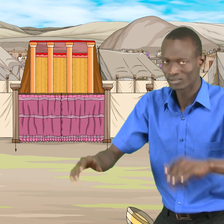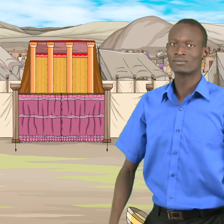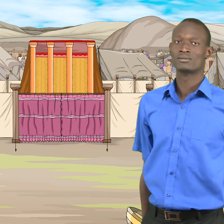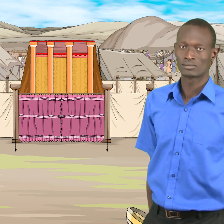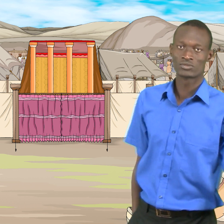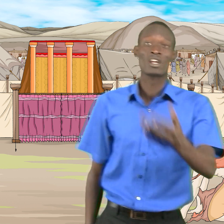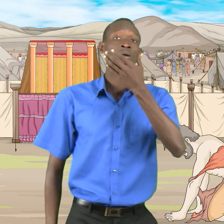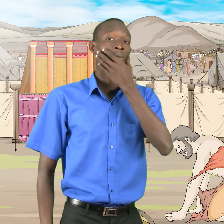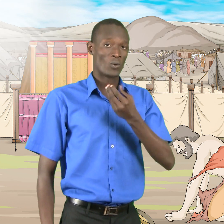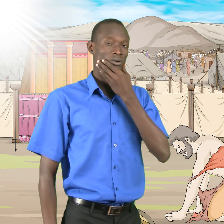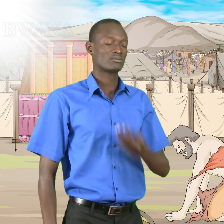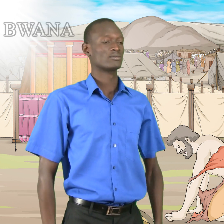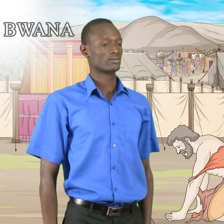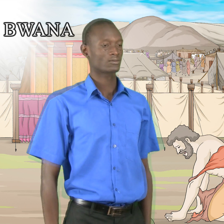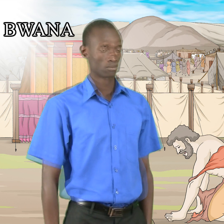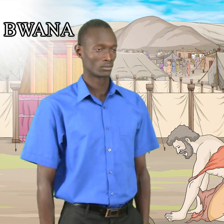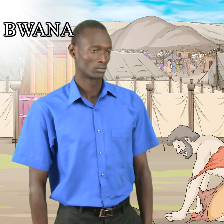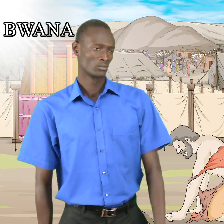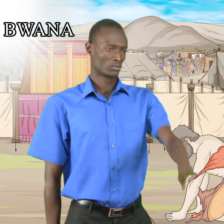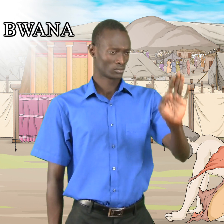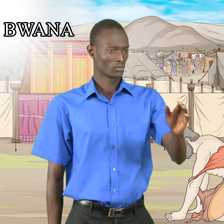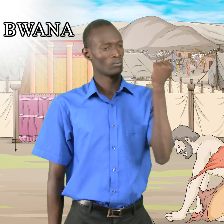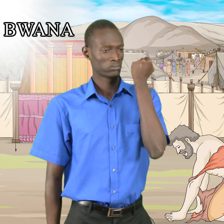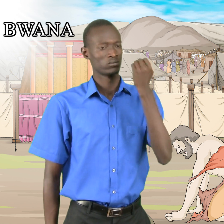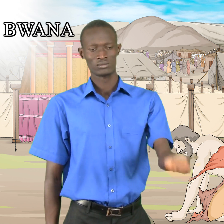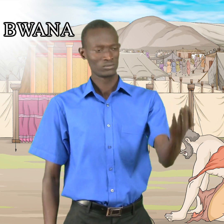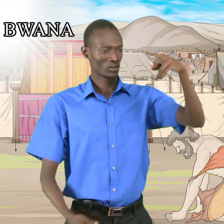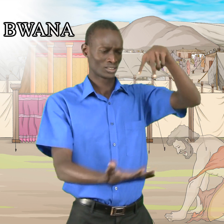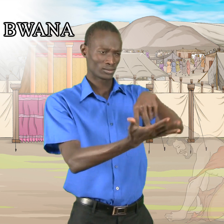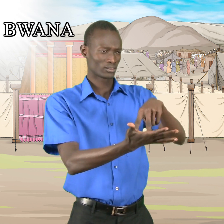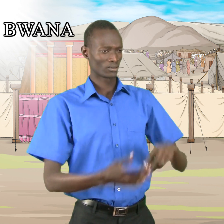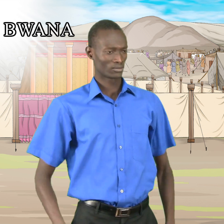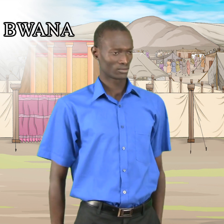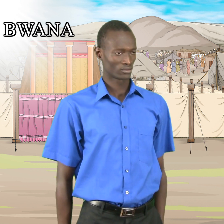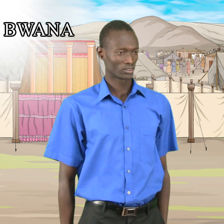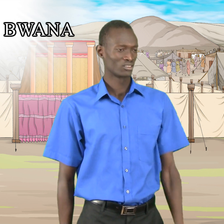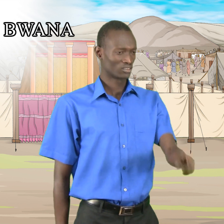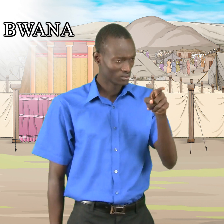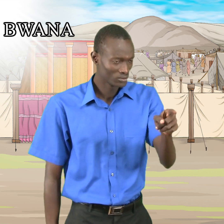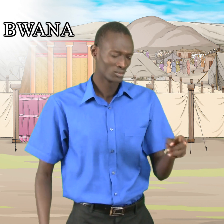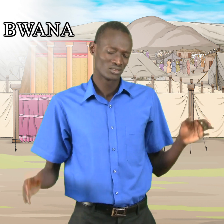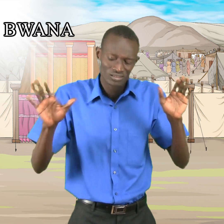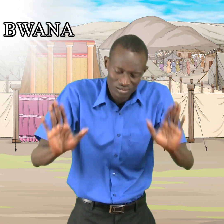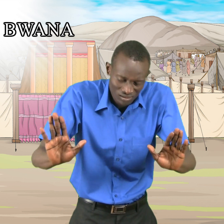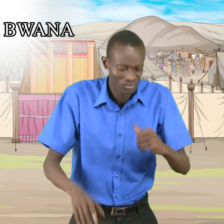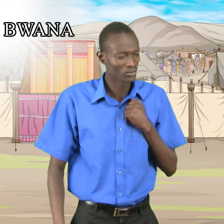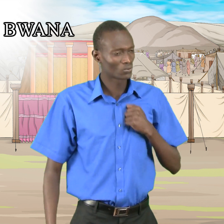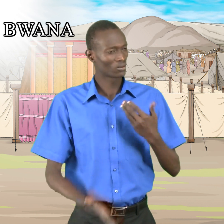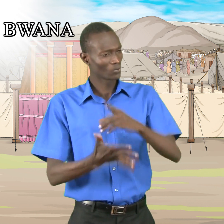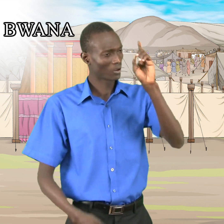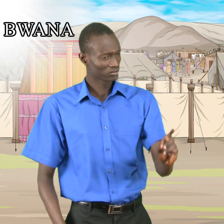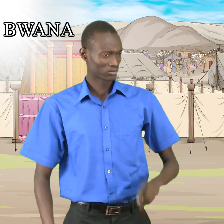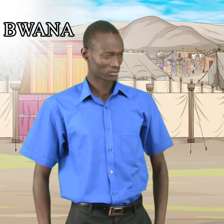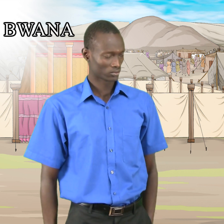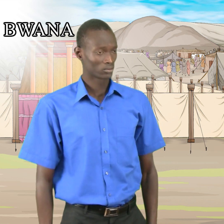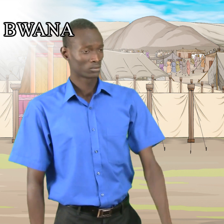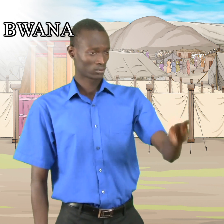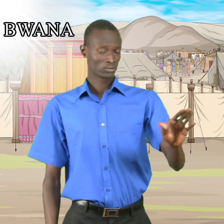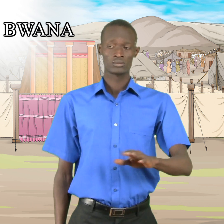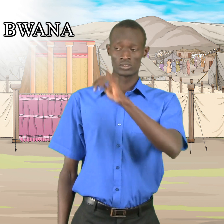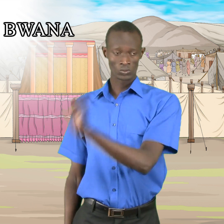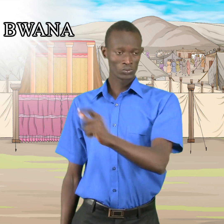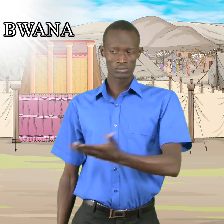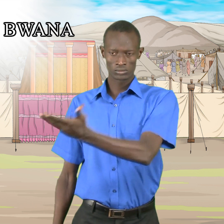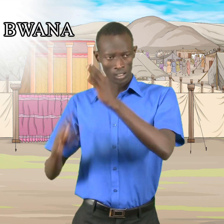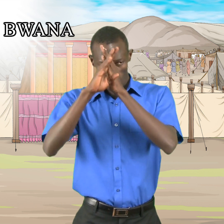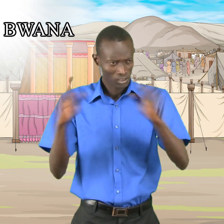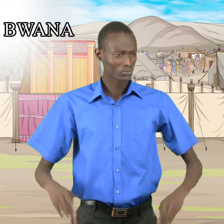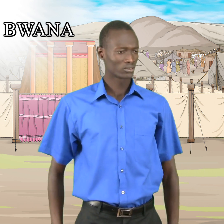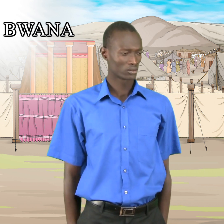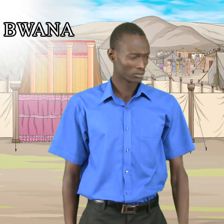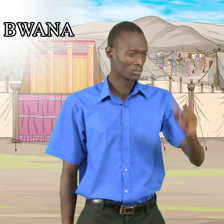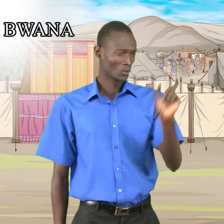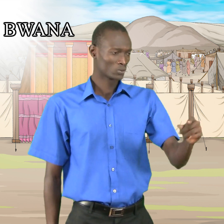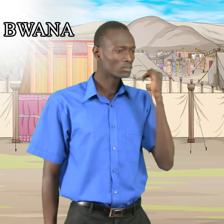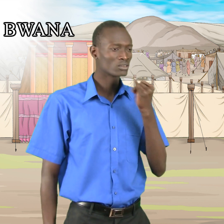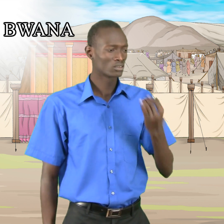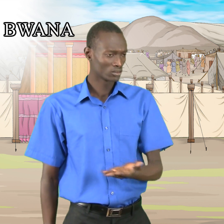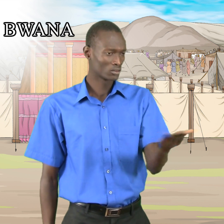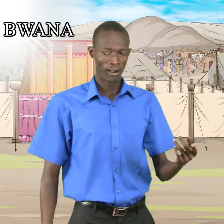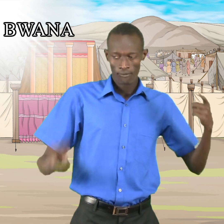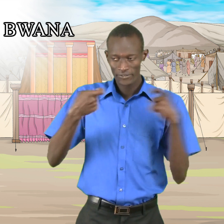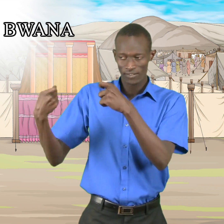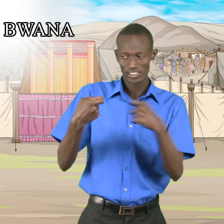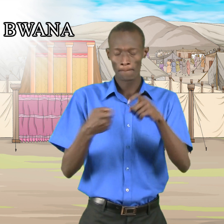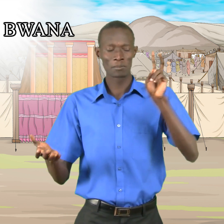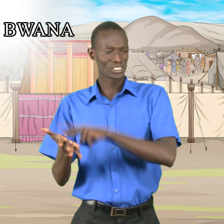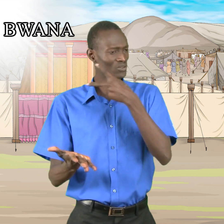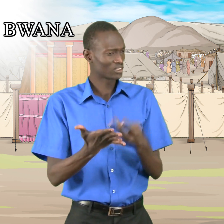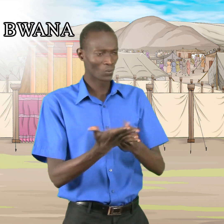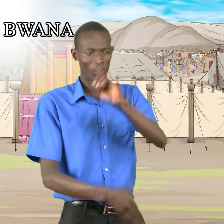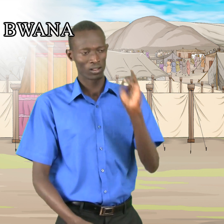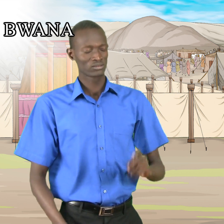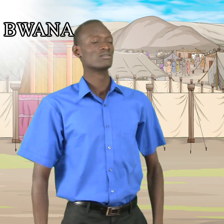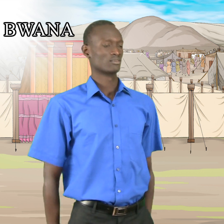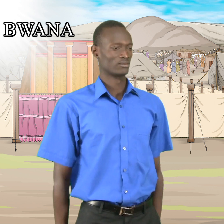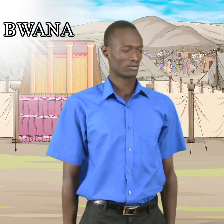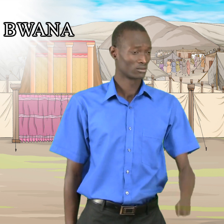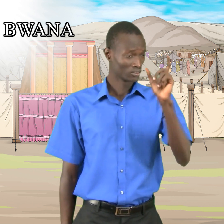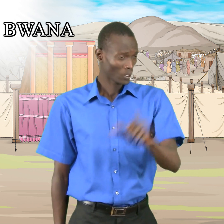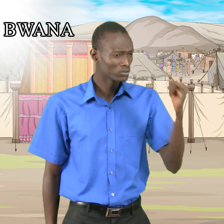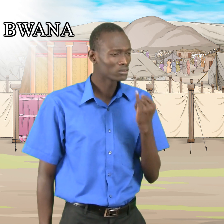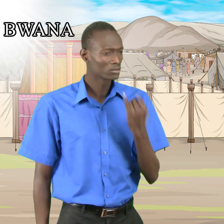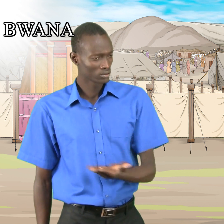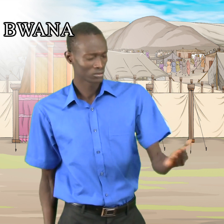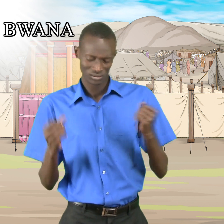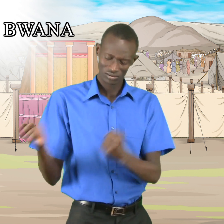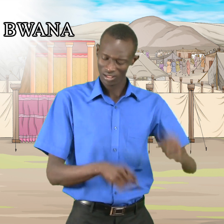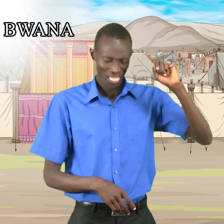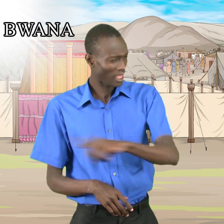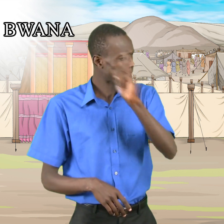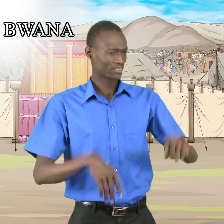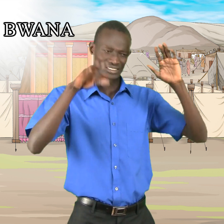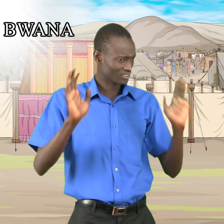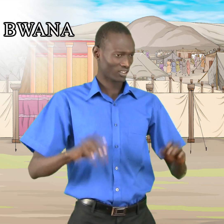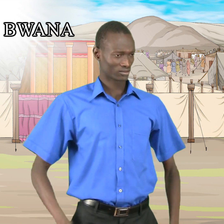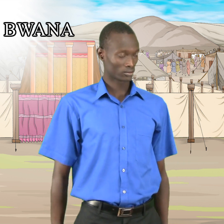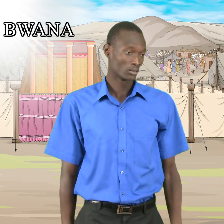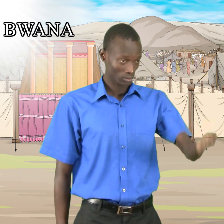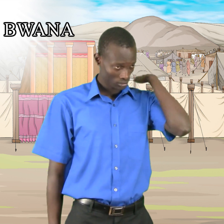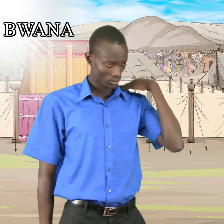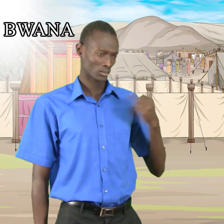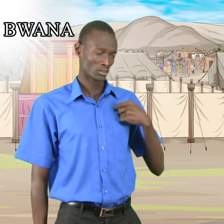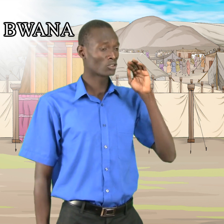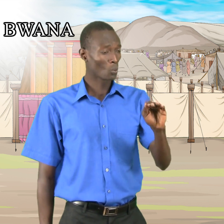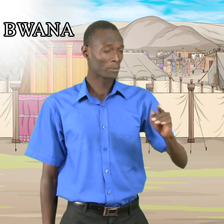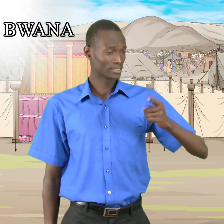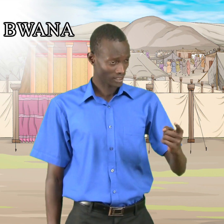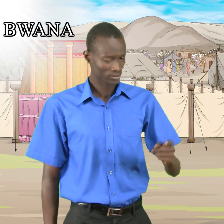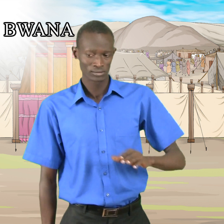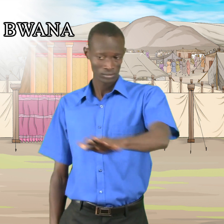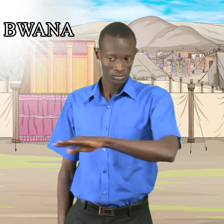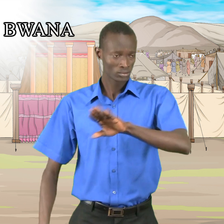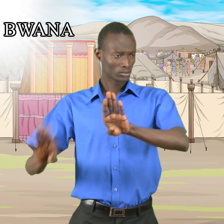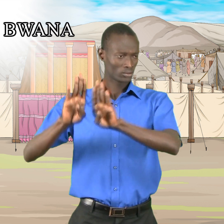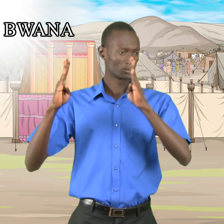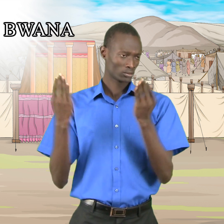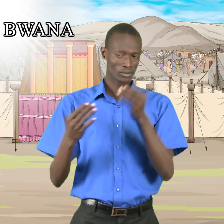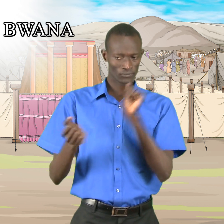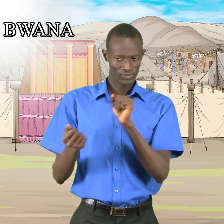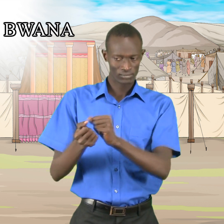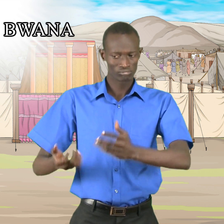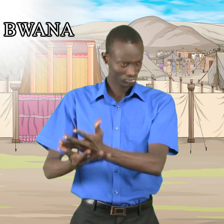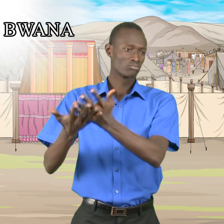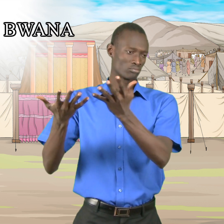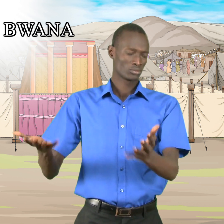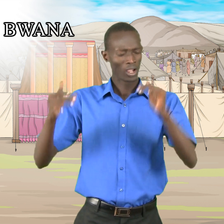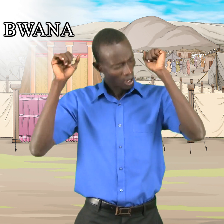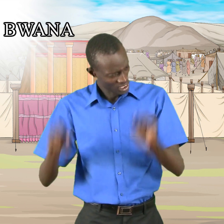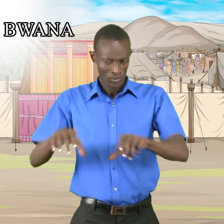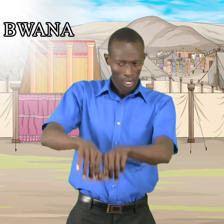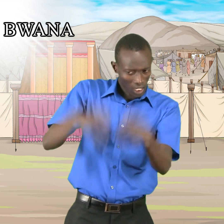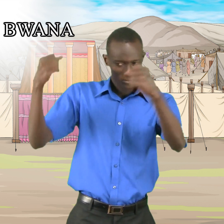But the LORD said to Joshua, “Stand up! Why have you fallen on your face? Israel has sinned; they have transgressed My covenant that I commanded them, and they have taken some of what was devoted to destruction.